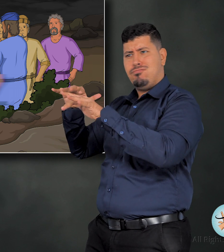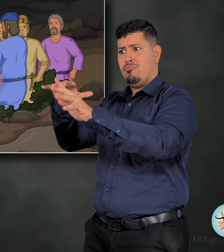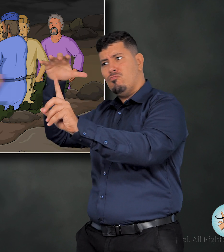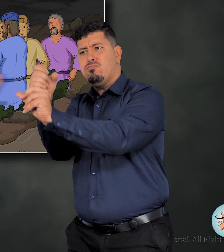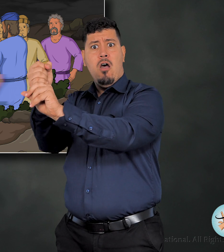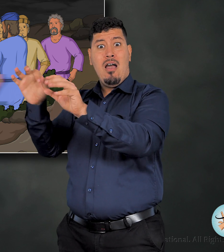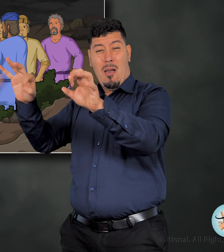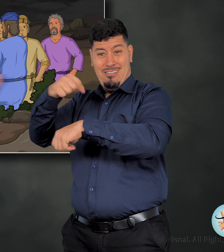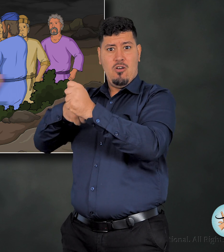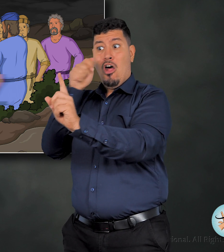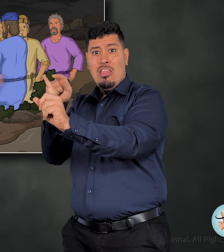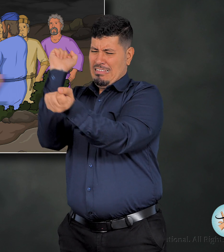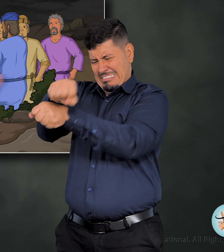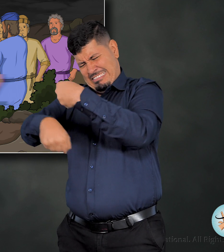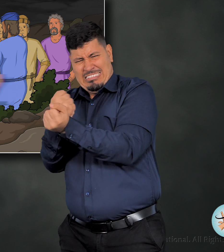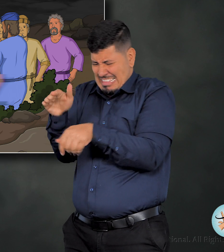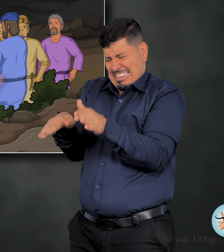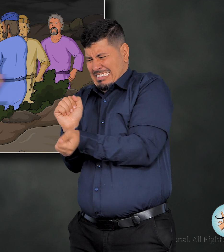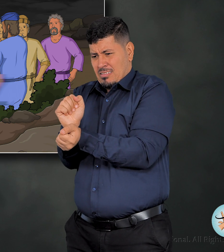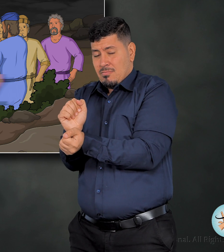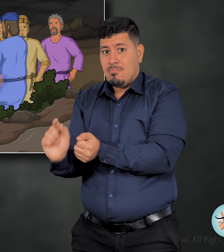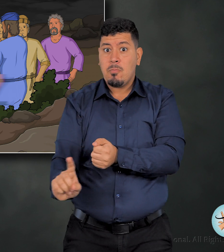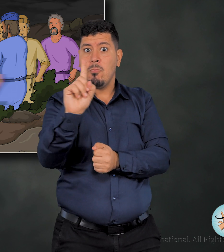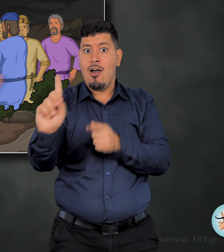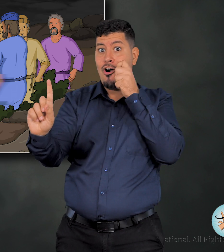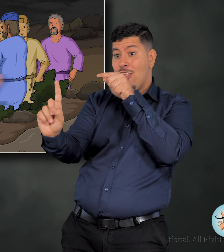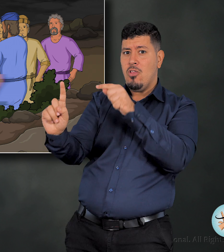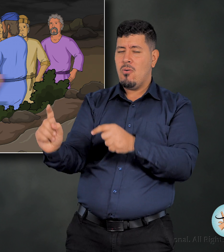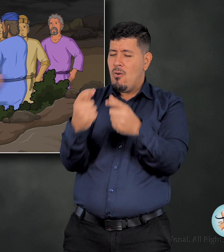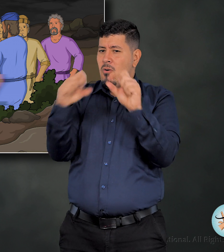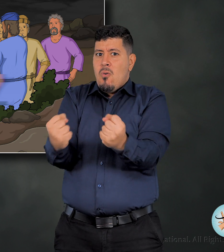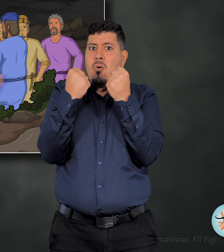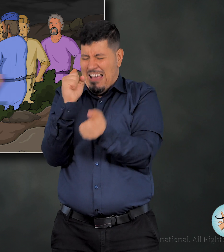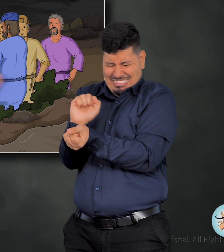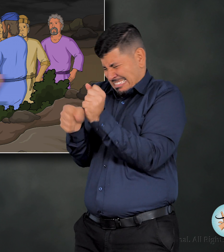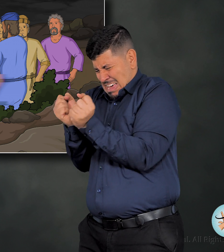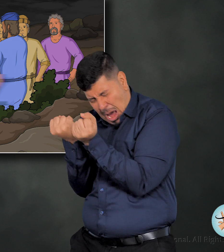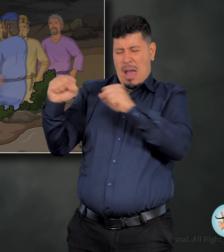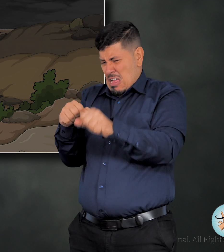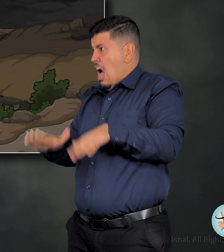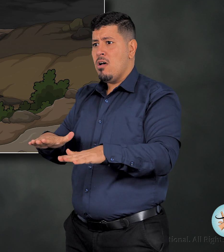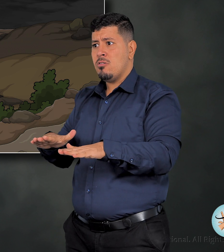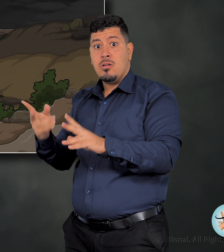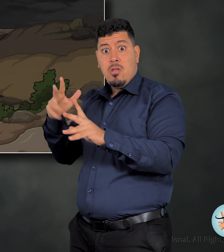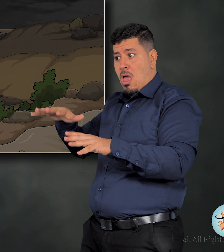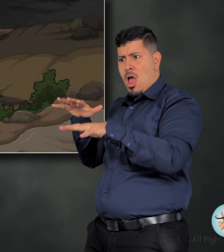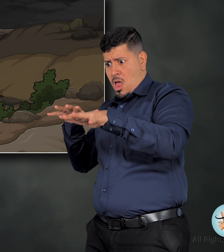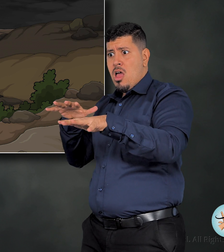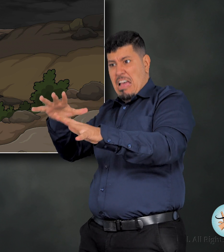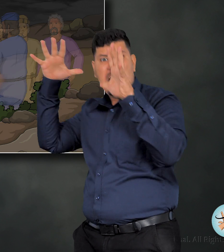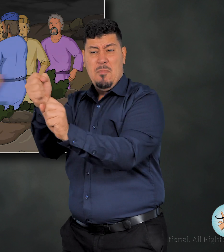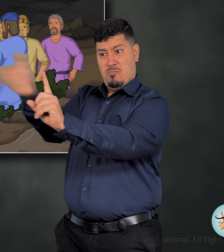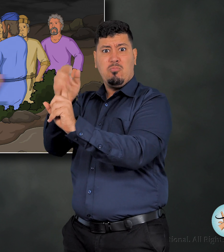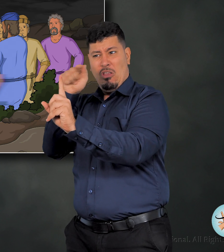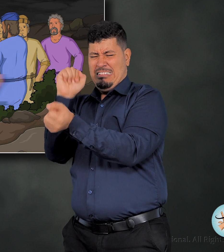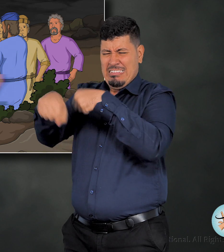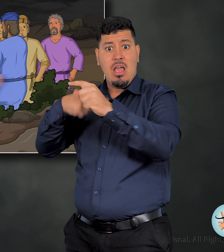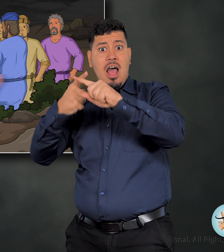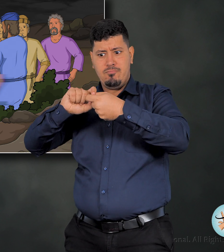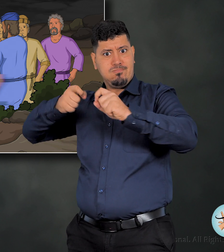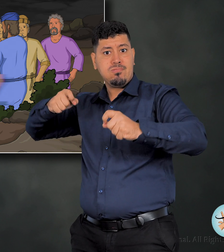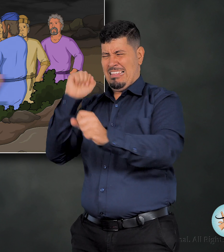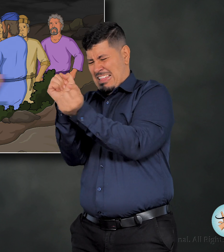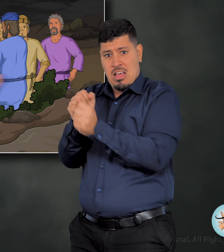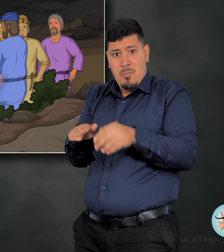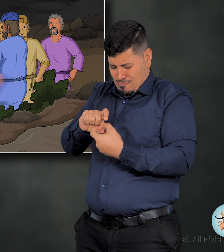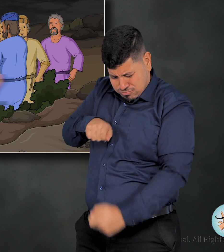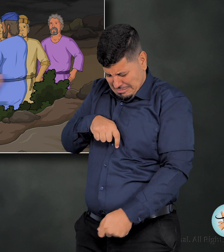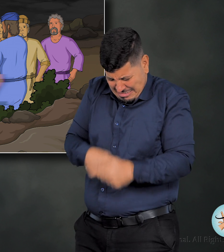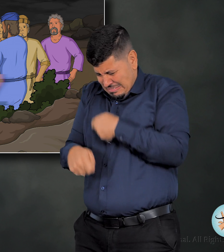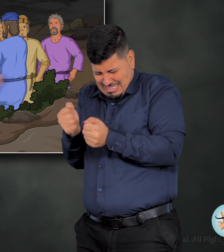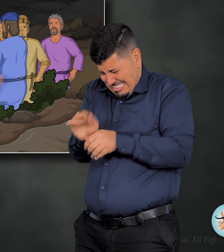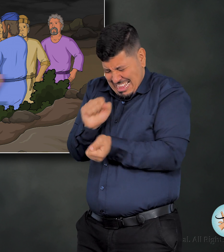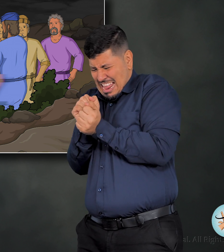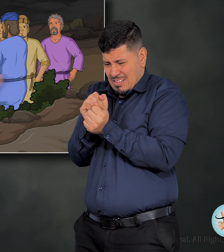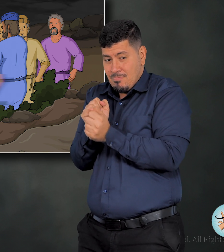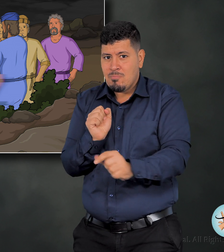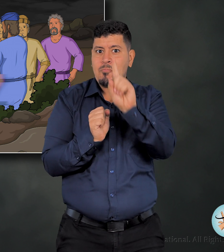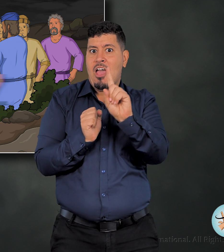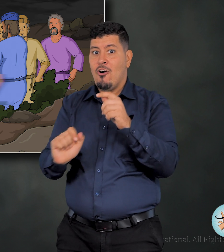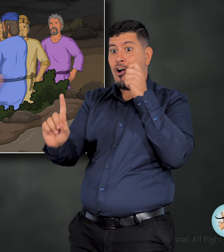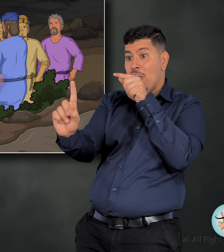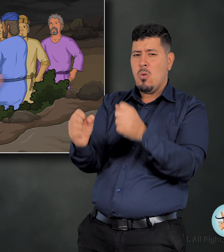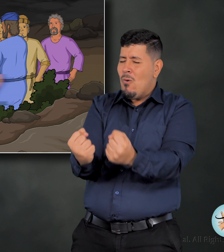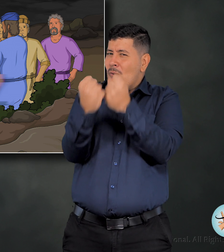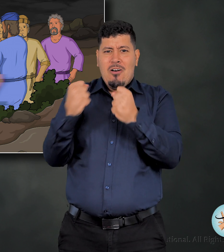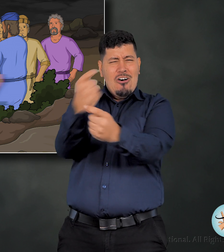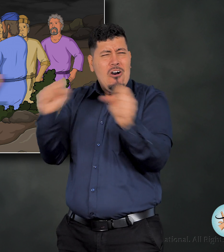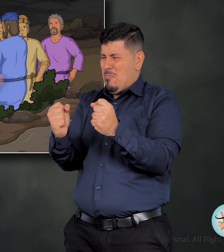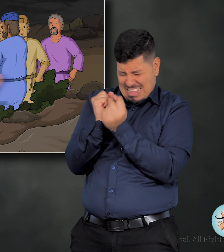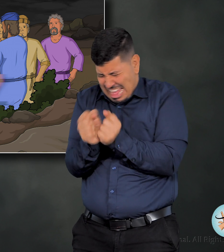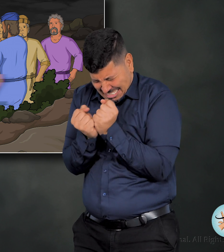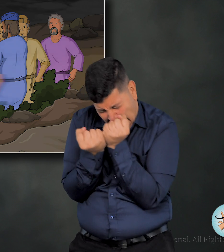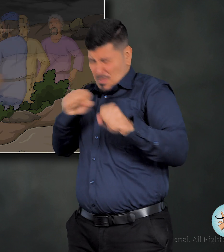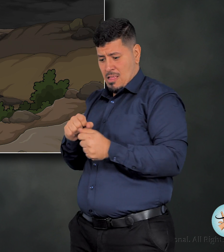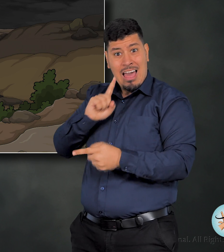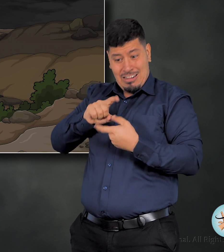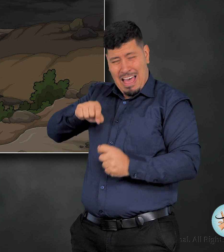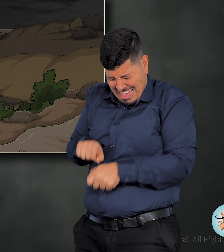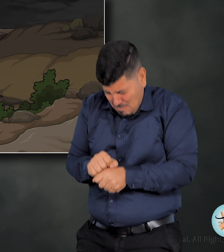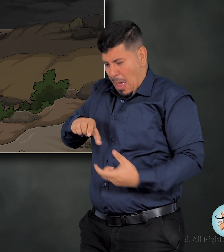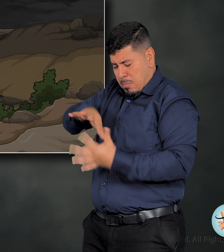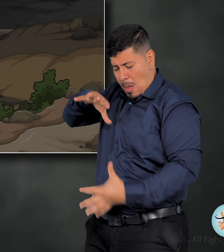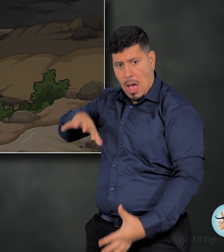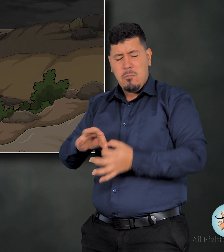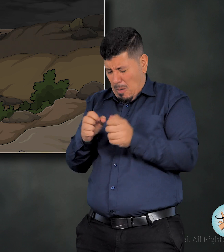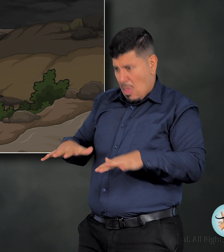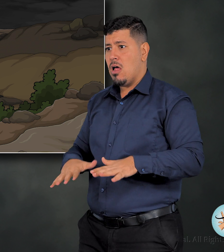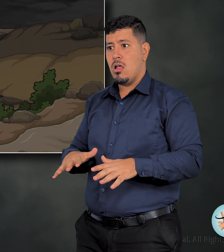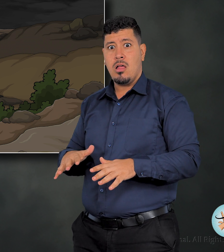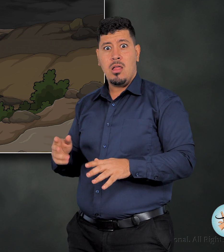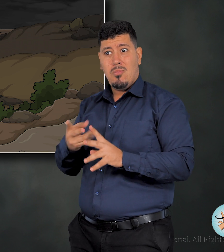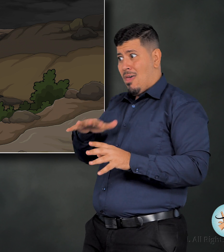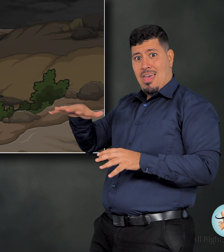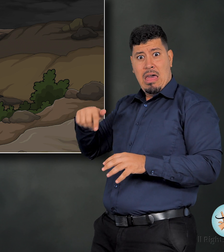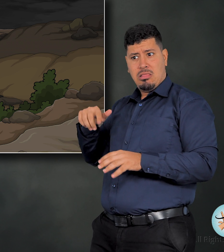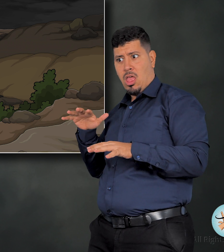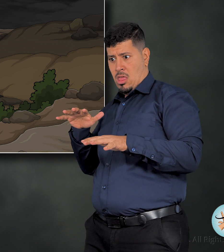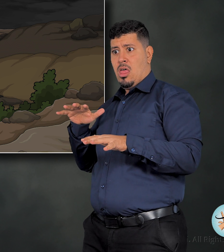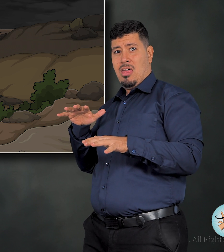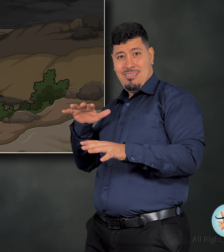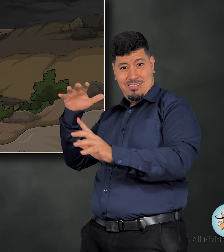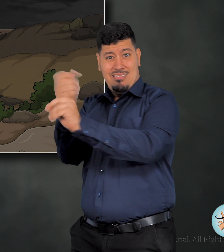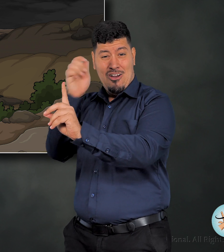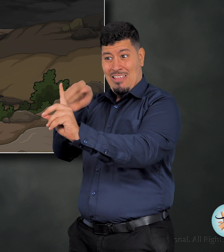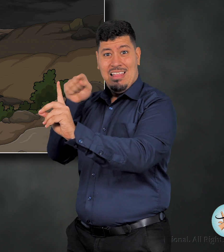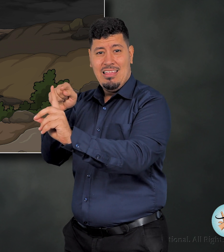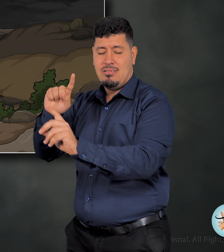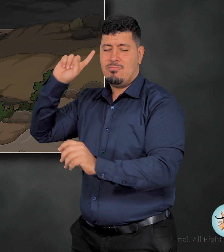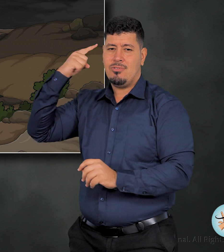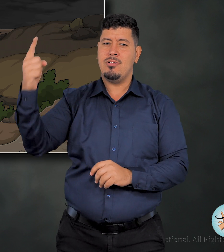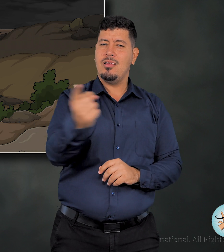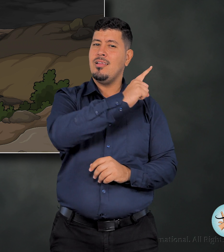Though he was often bound with chains and shackles, he had broken the chains and shattered the shackles.